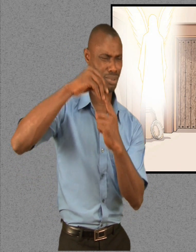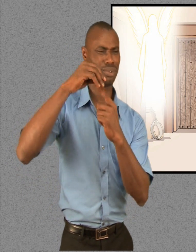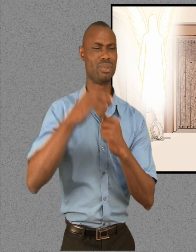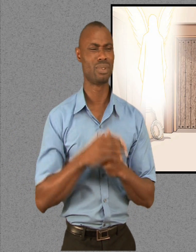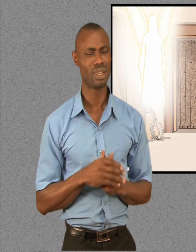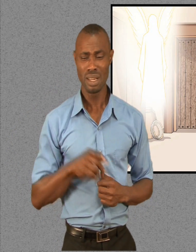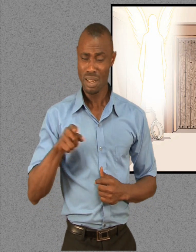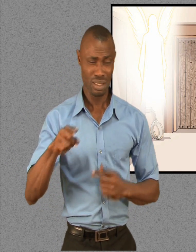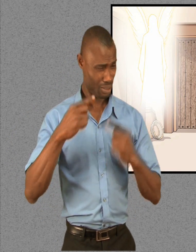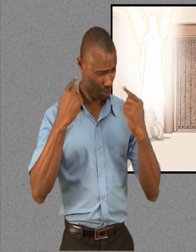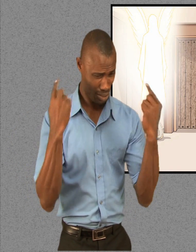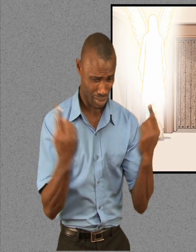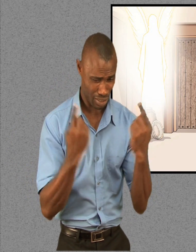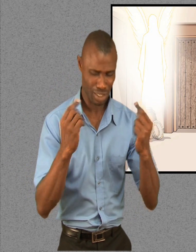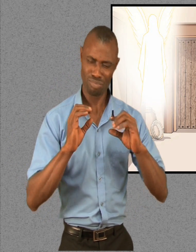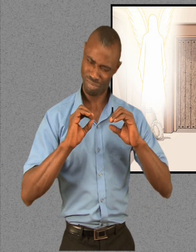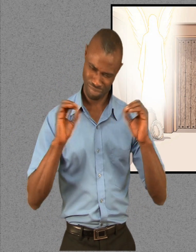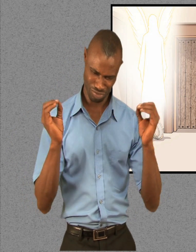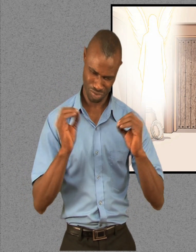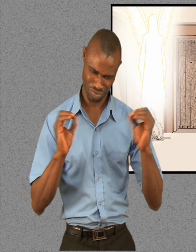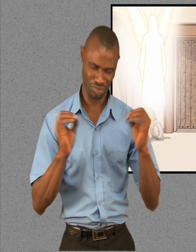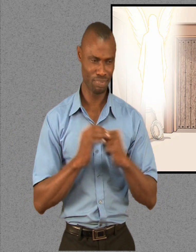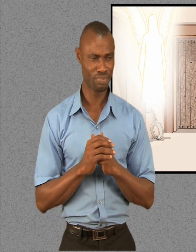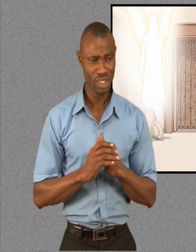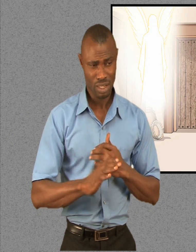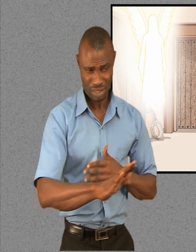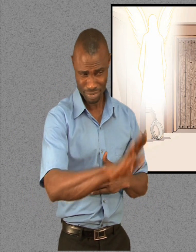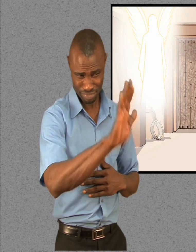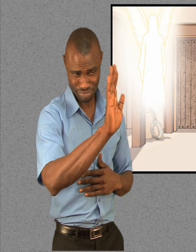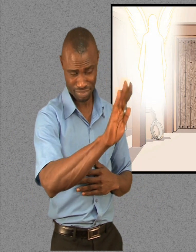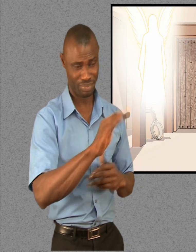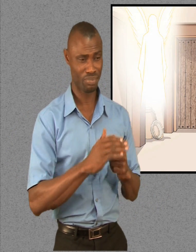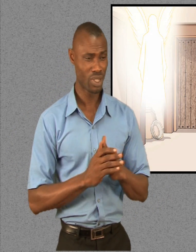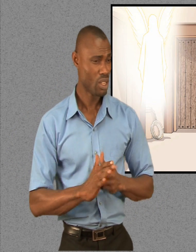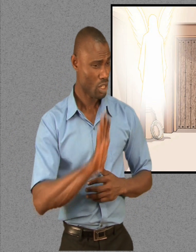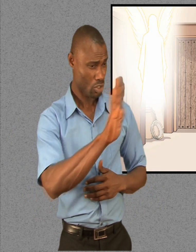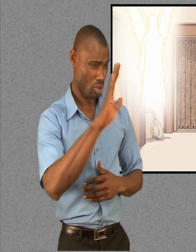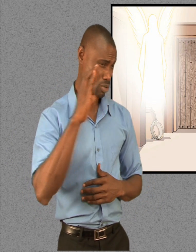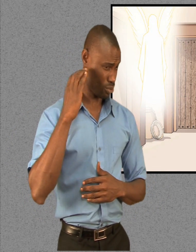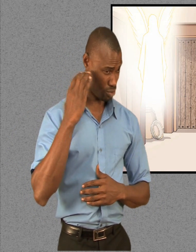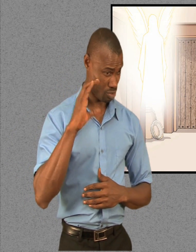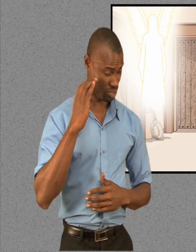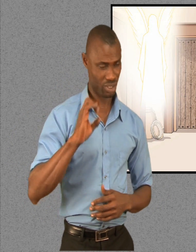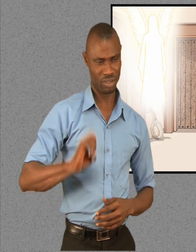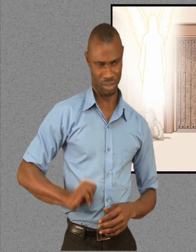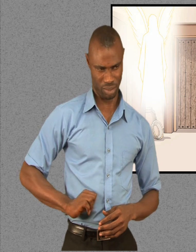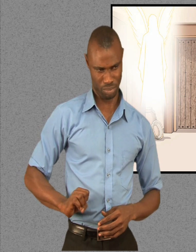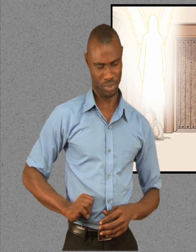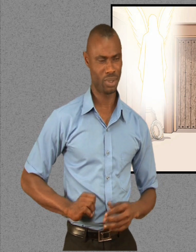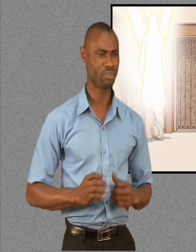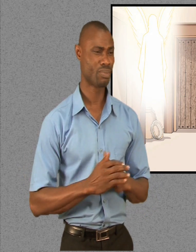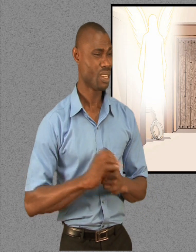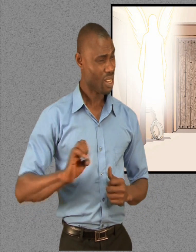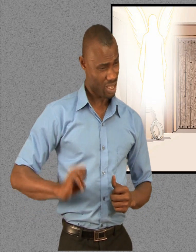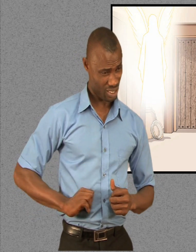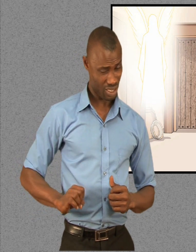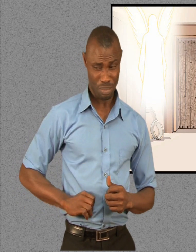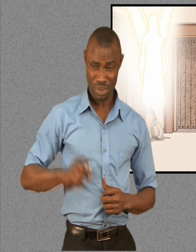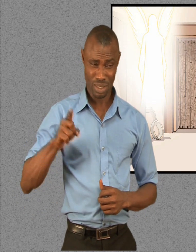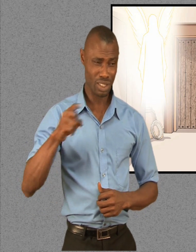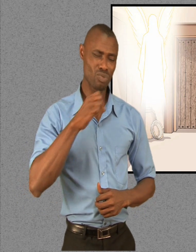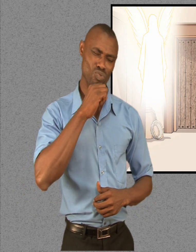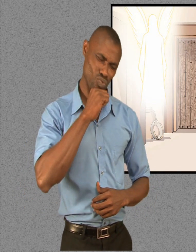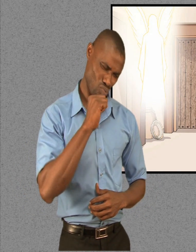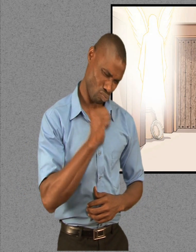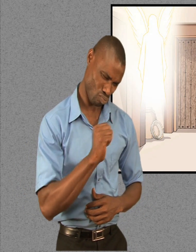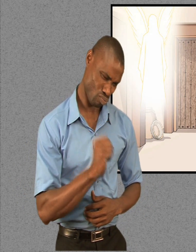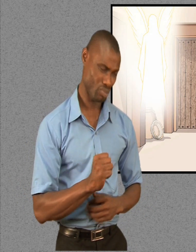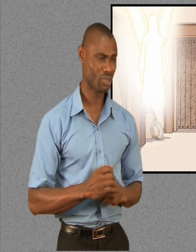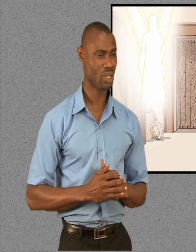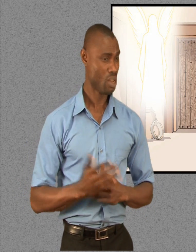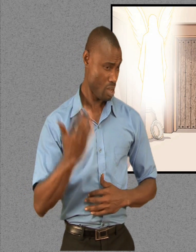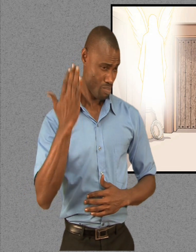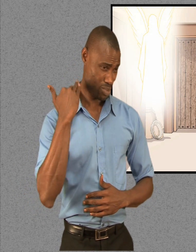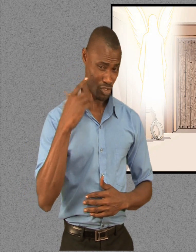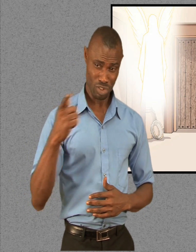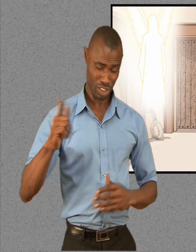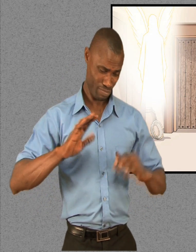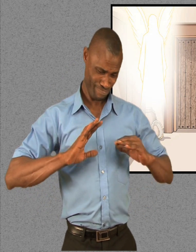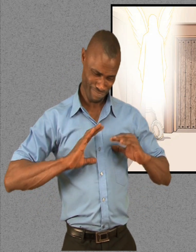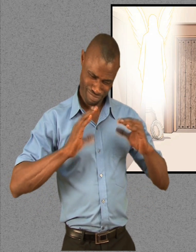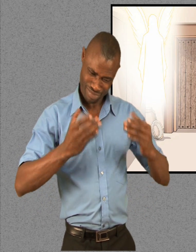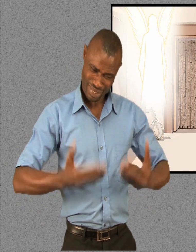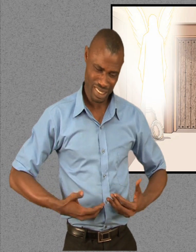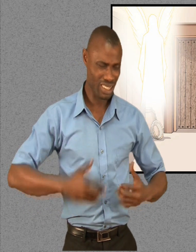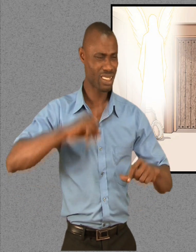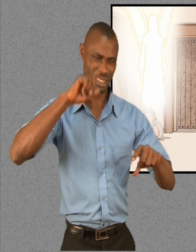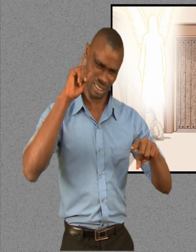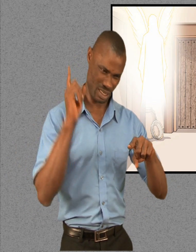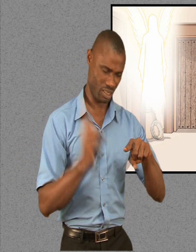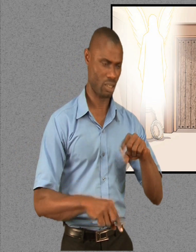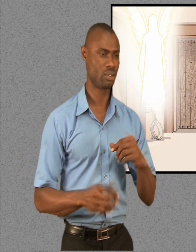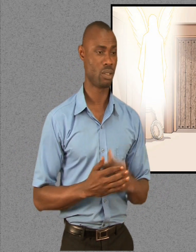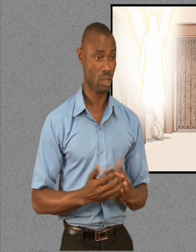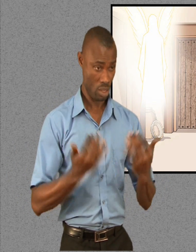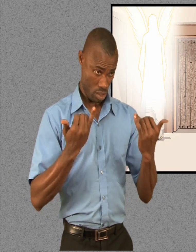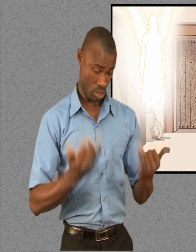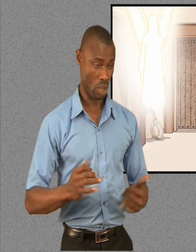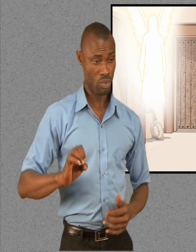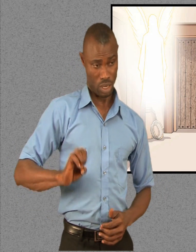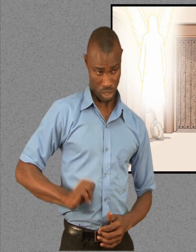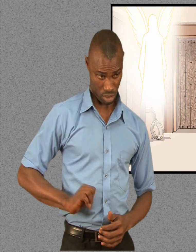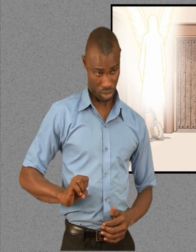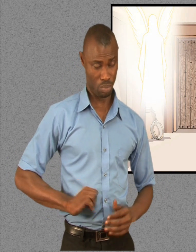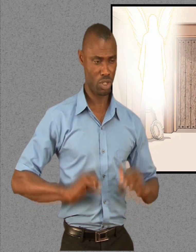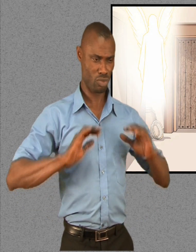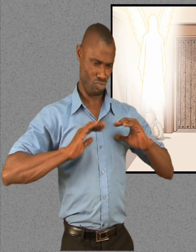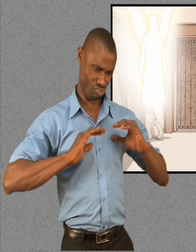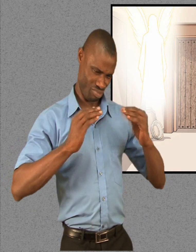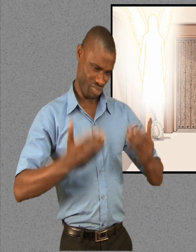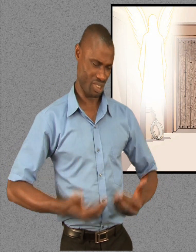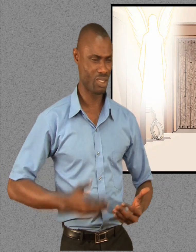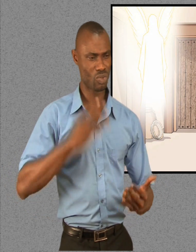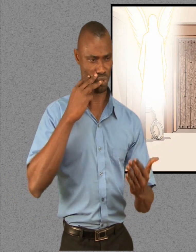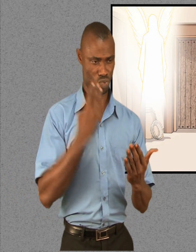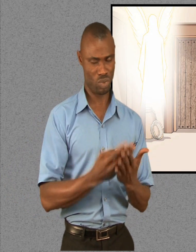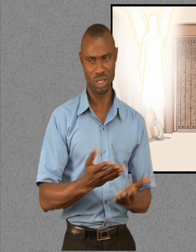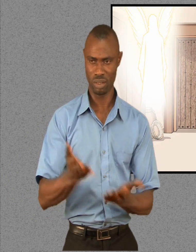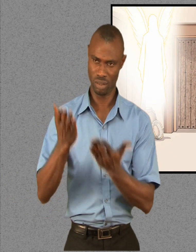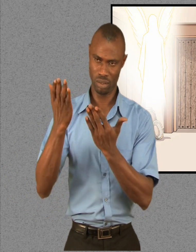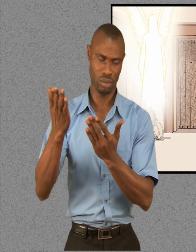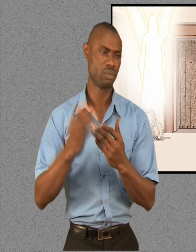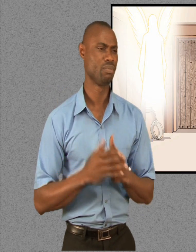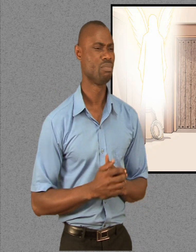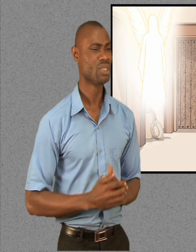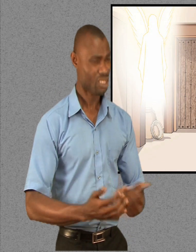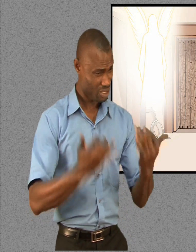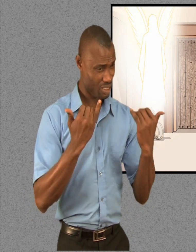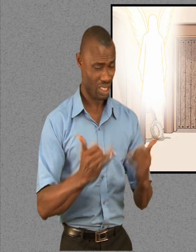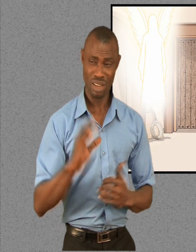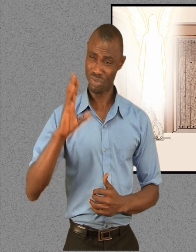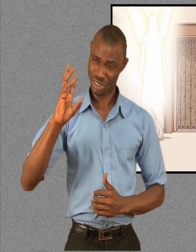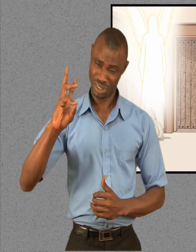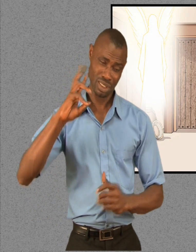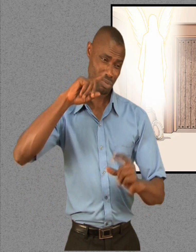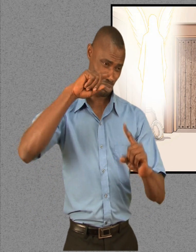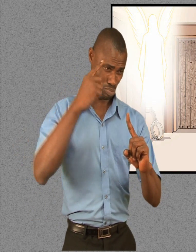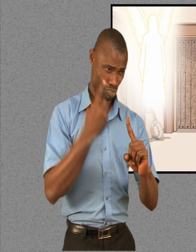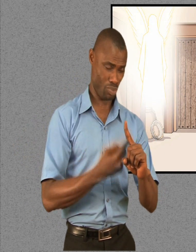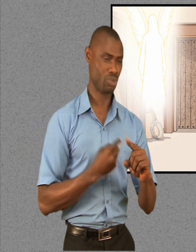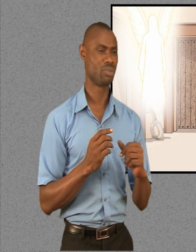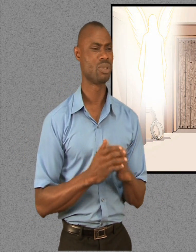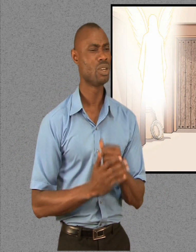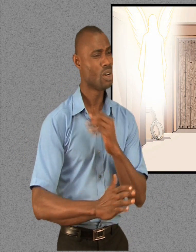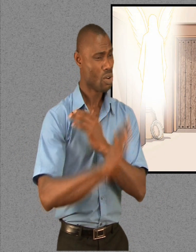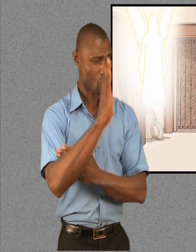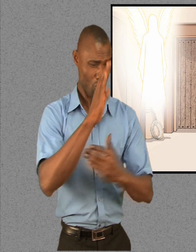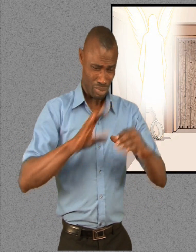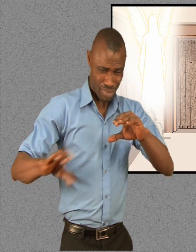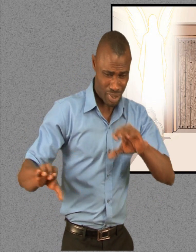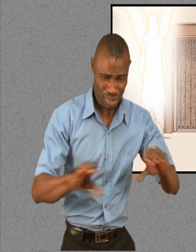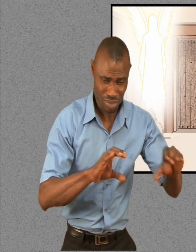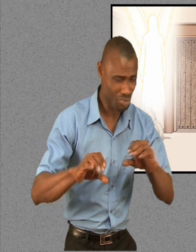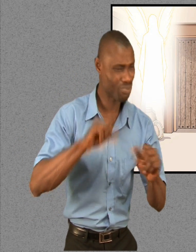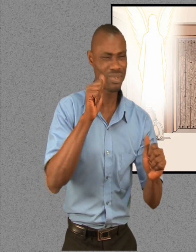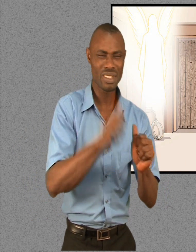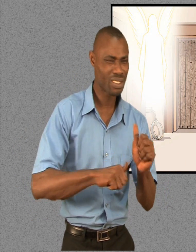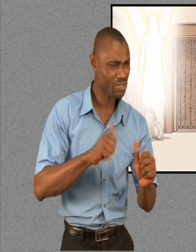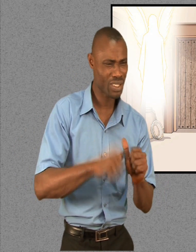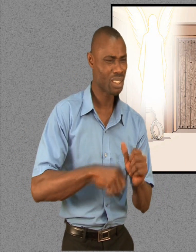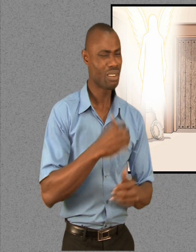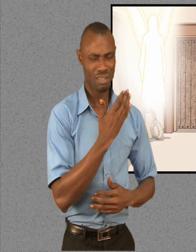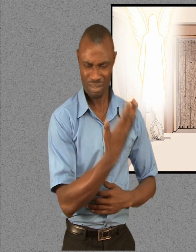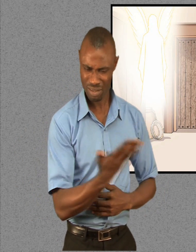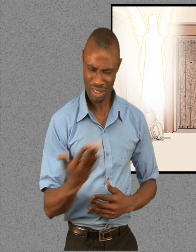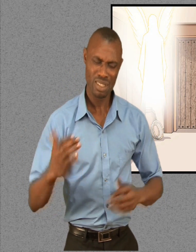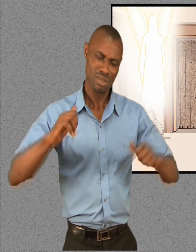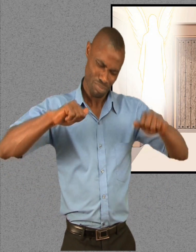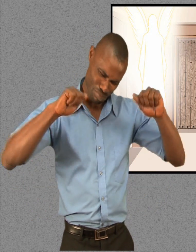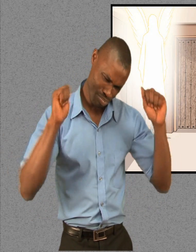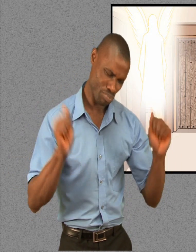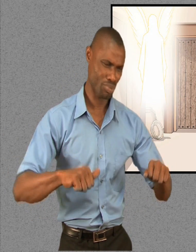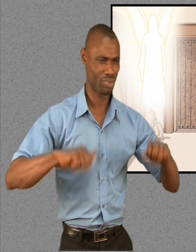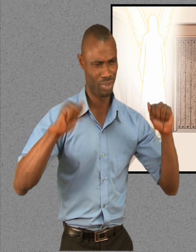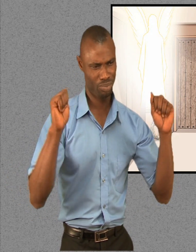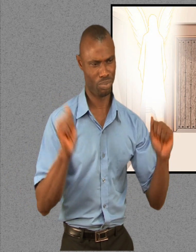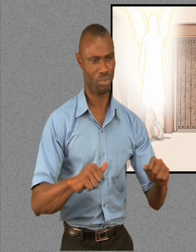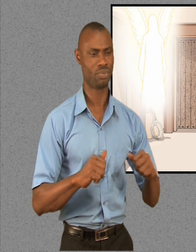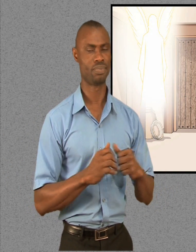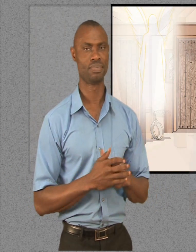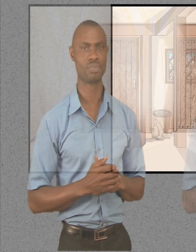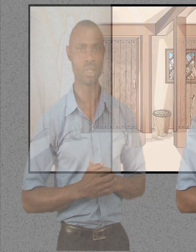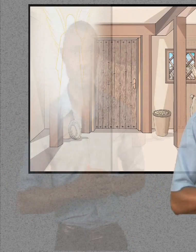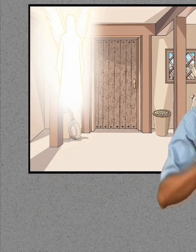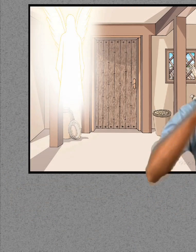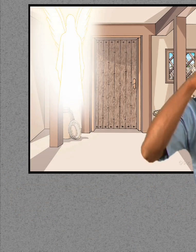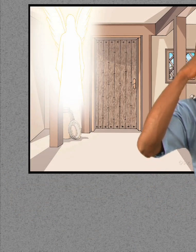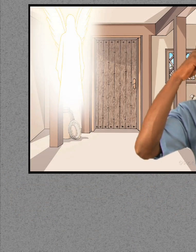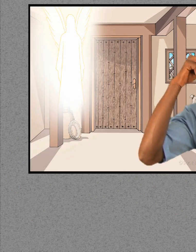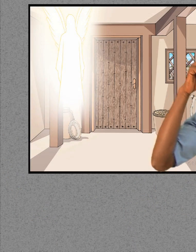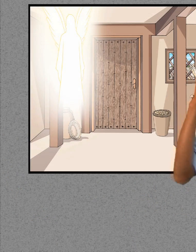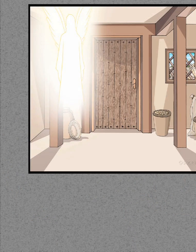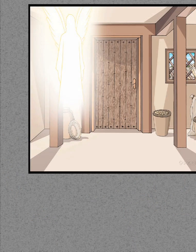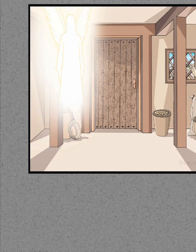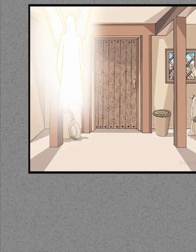Look, even Elizabeth your relative has conceived a son in her old age, and she who was called barren is in her sixth month.